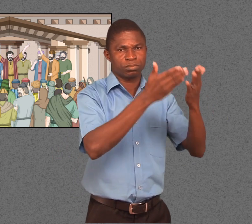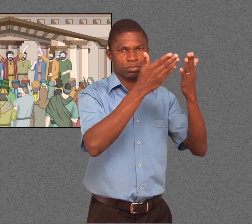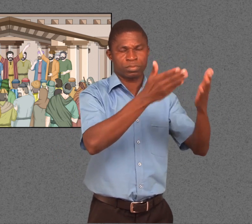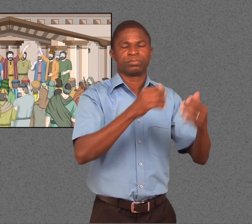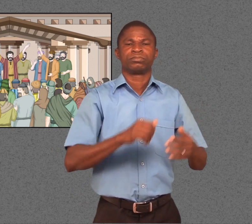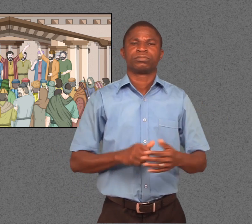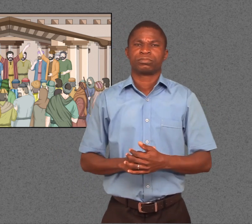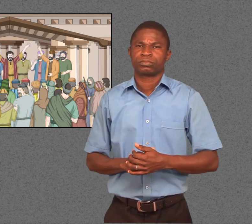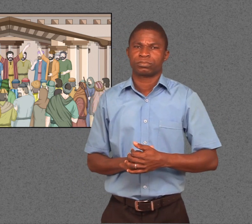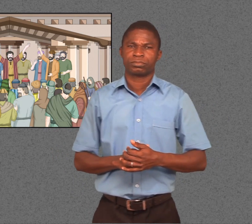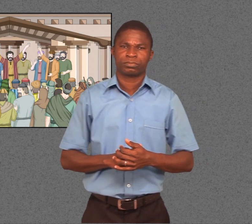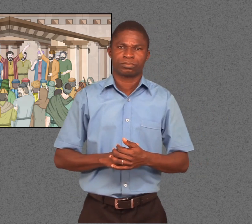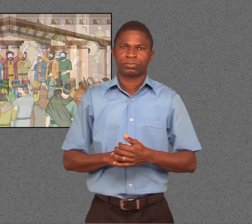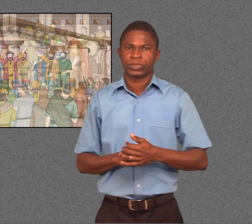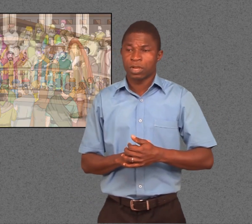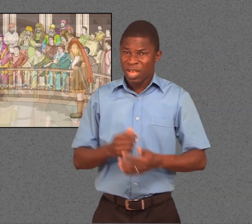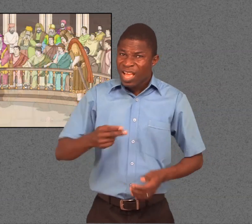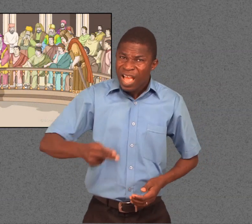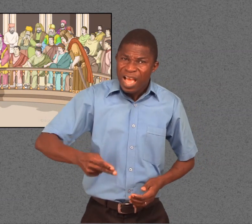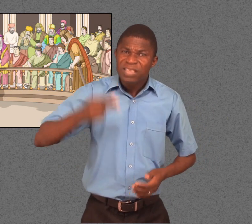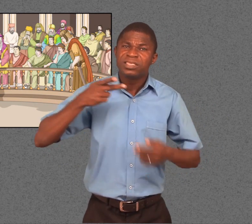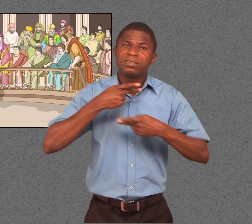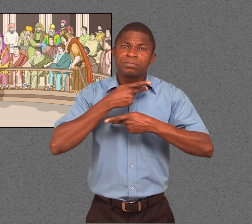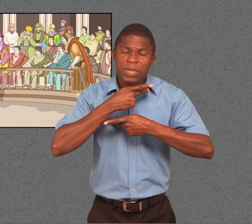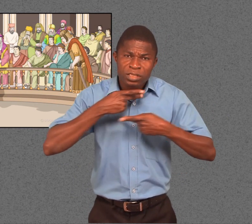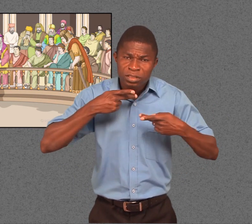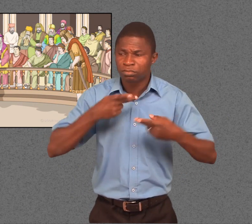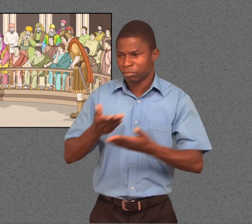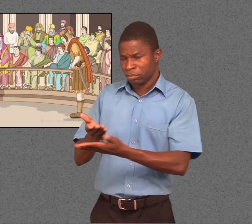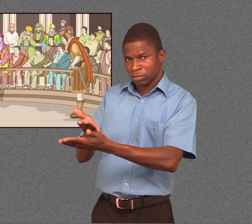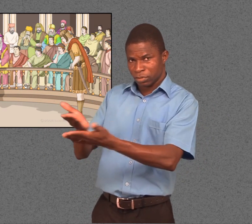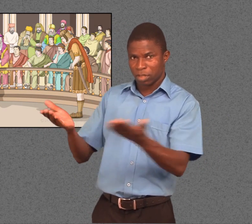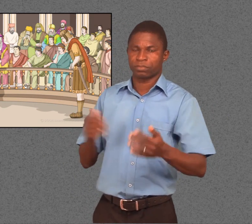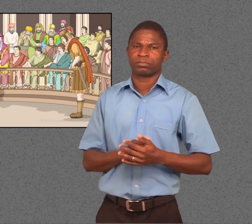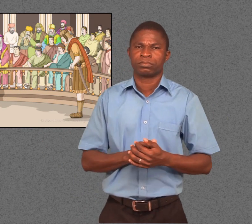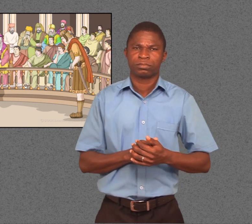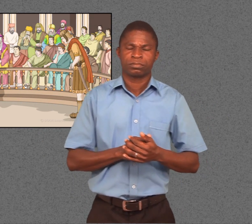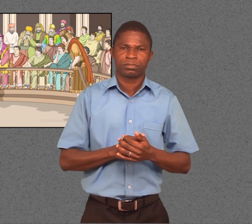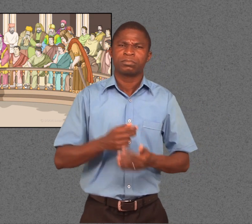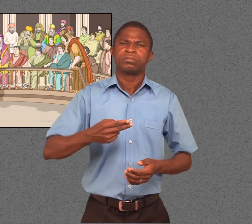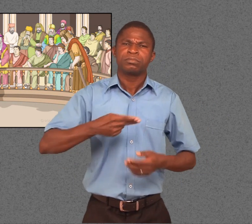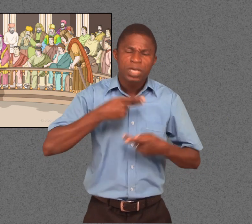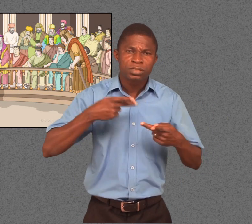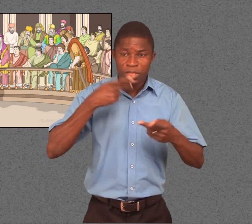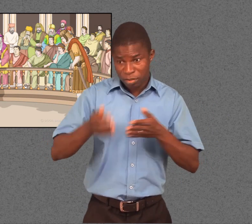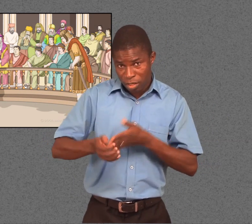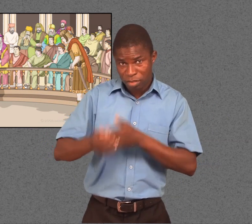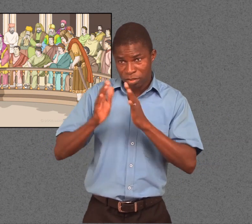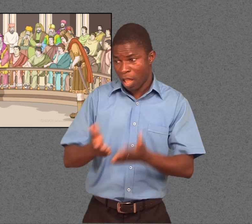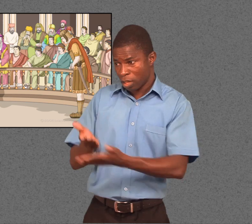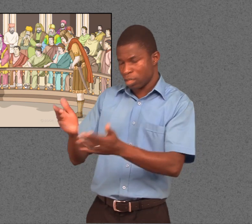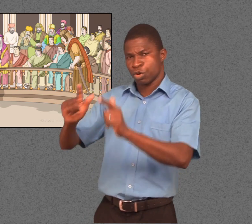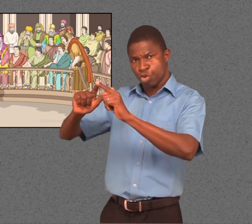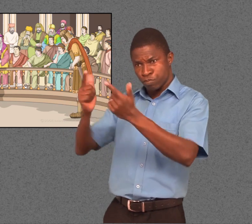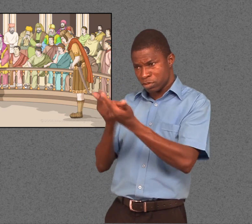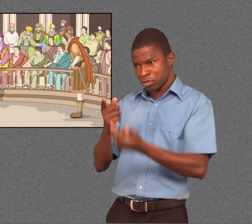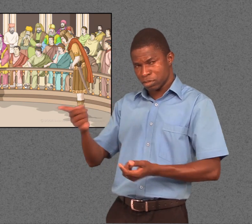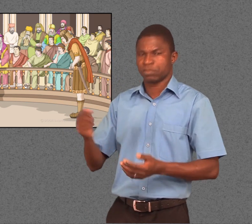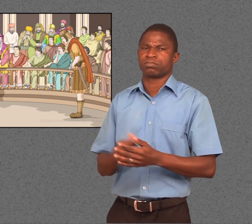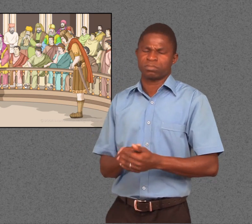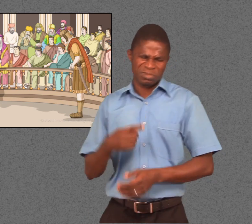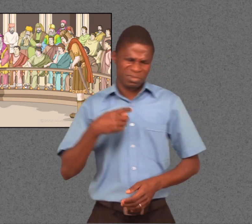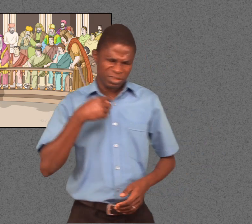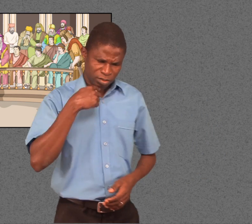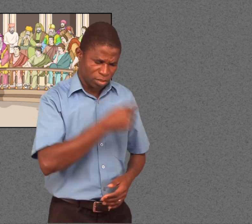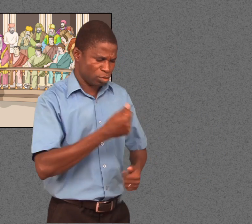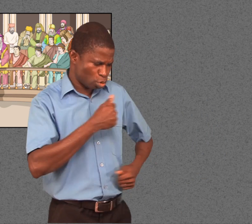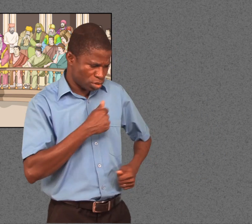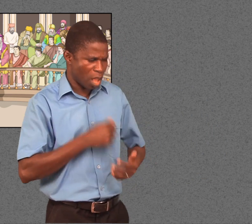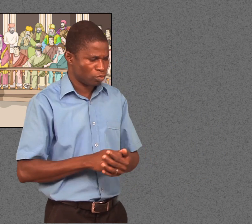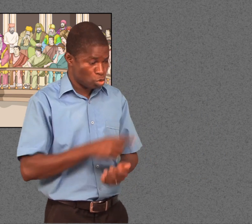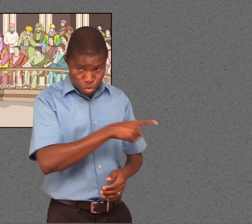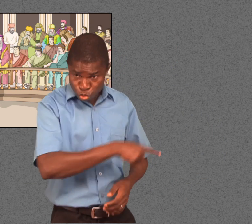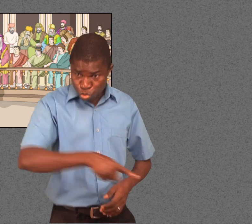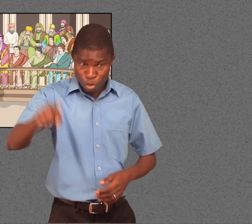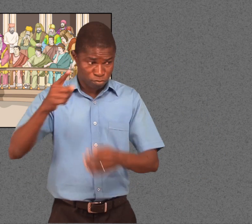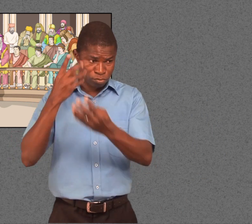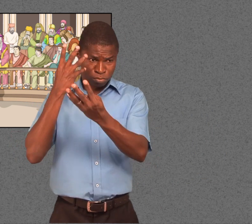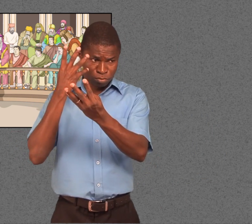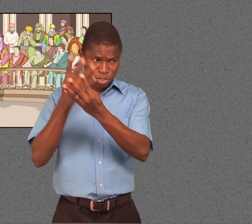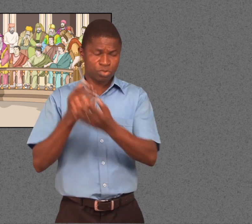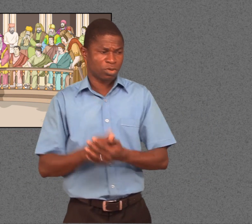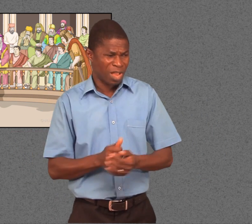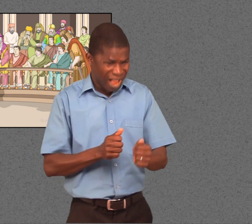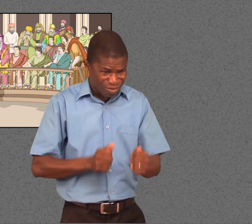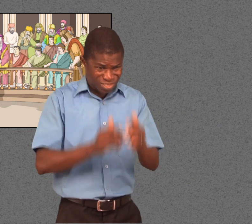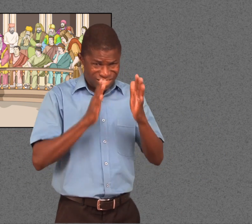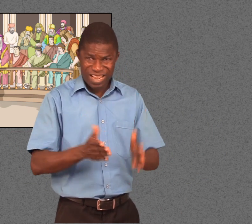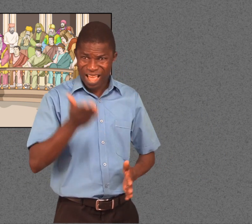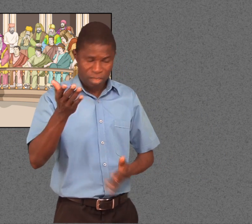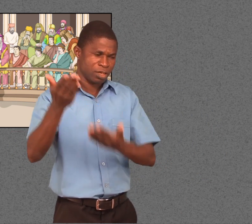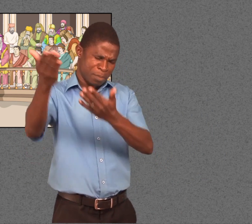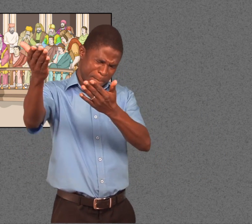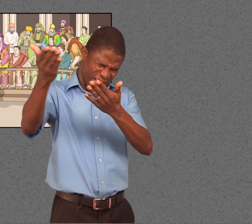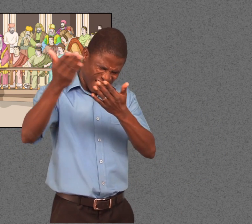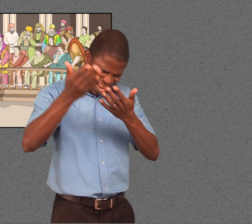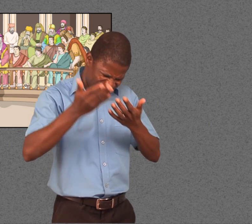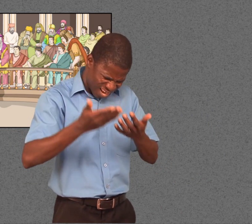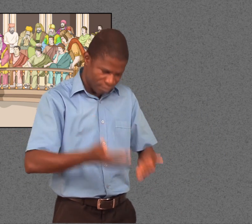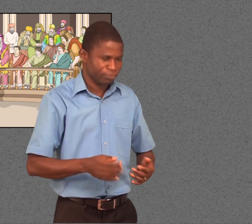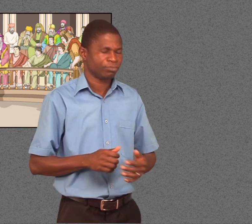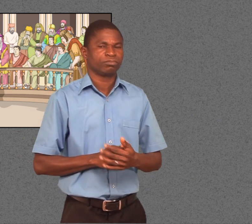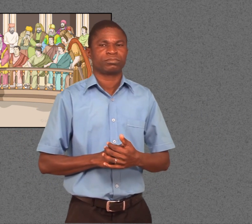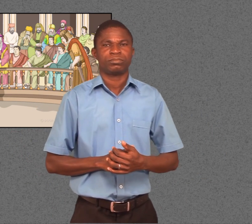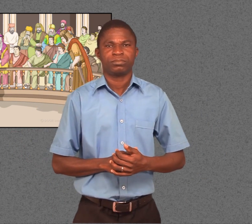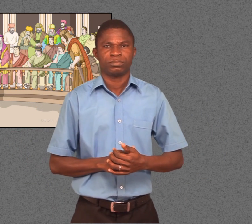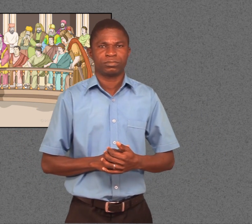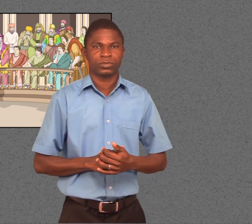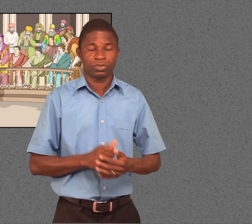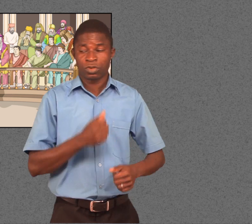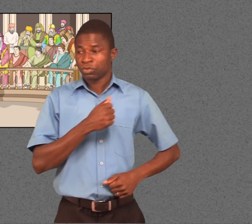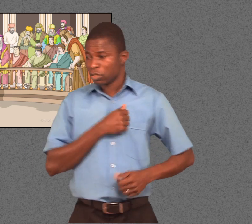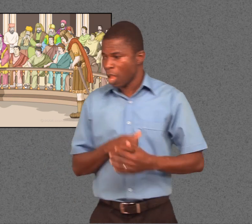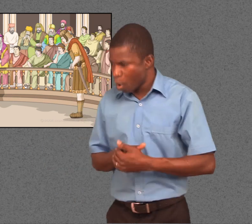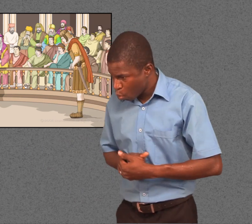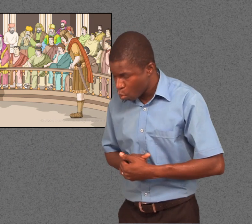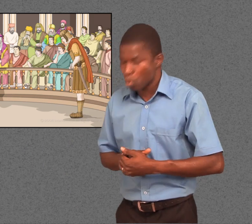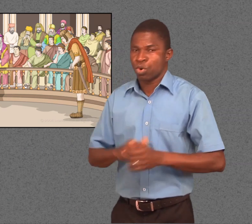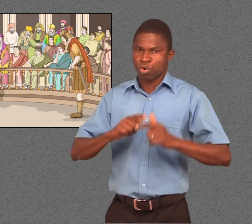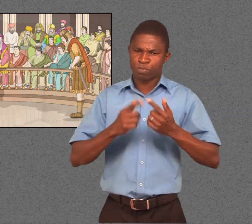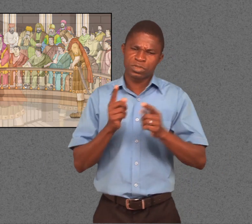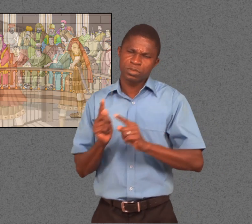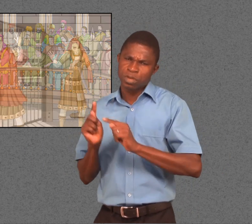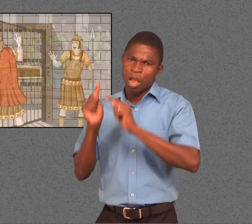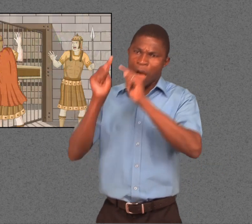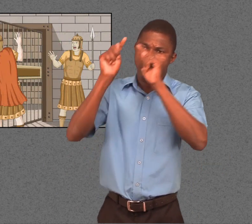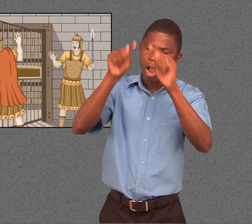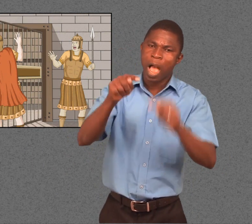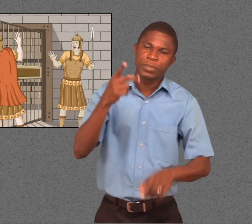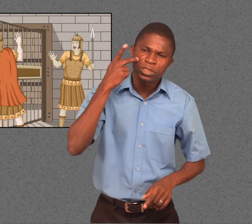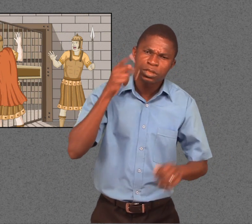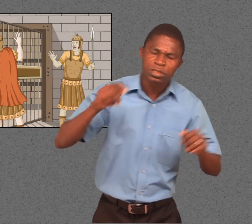When the high priest and his associates arrived, they convened the Sanhedrin—the full assembly of the elders of Israel—and sent to the jail for the apostles.